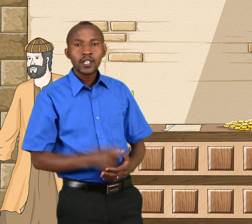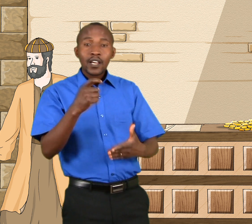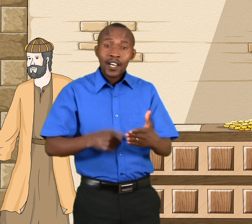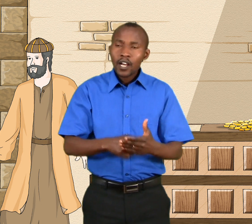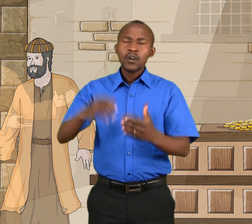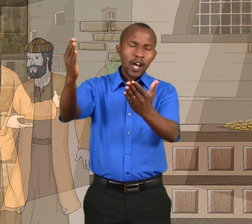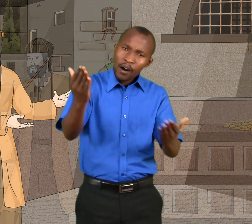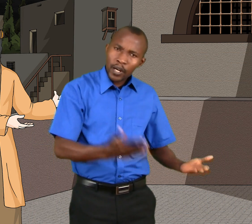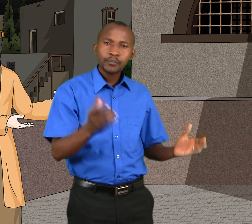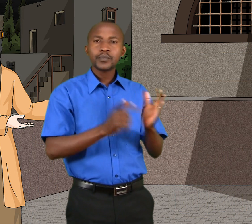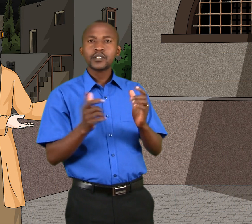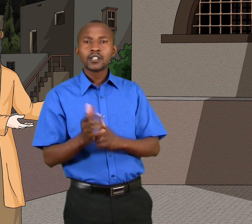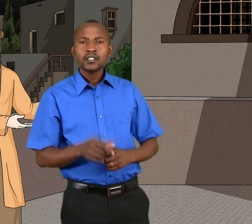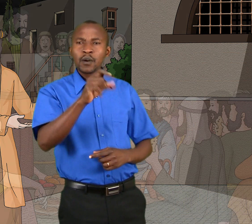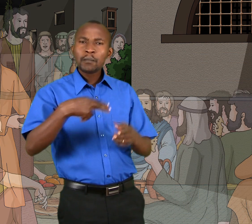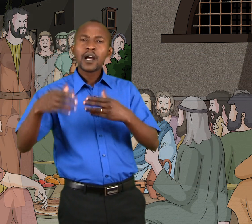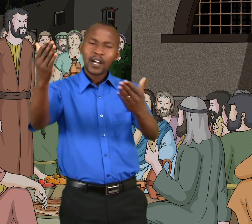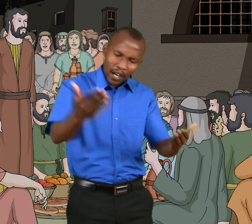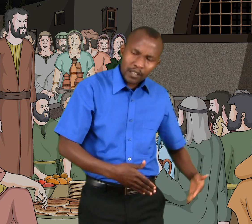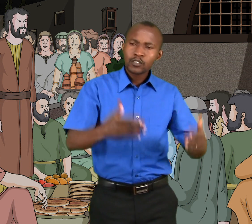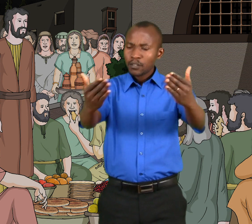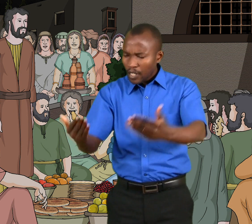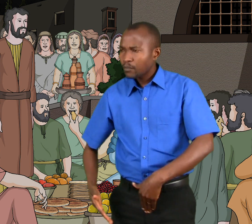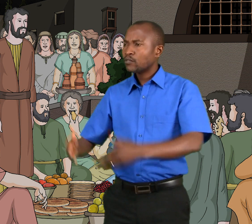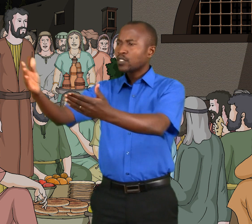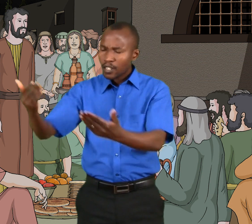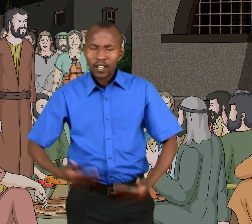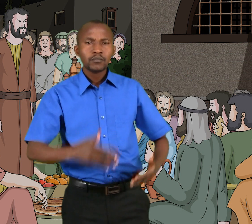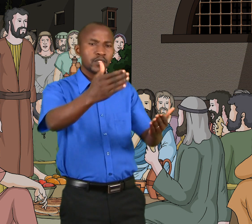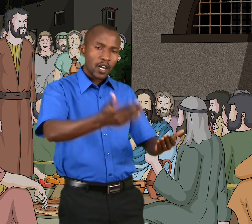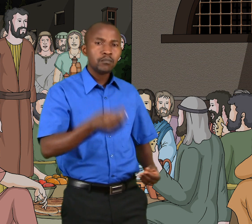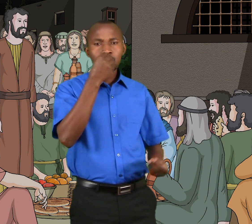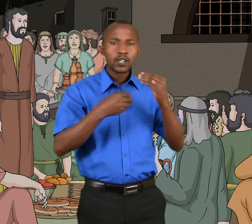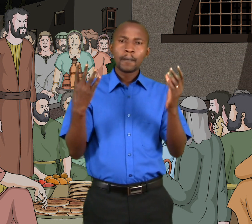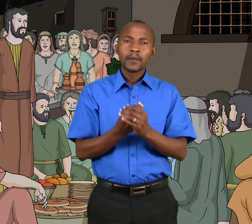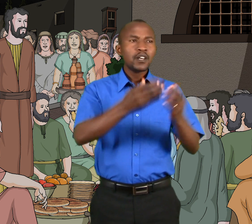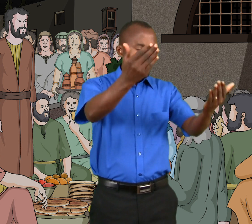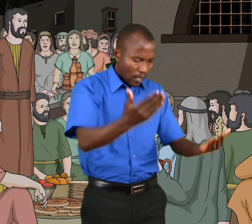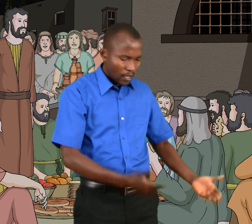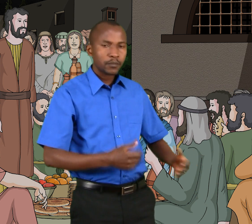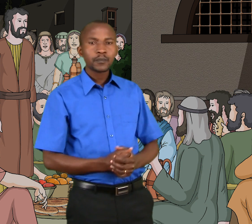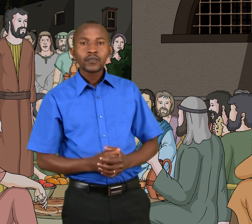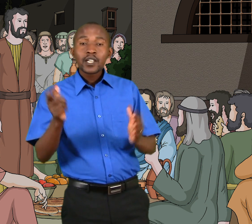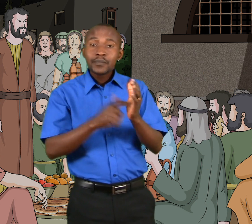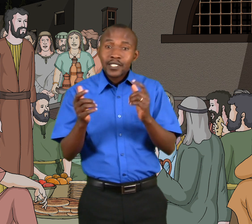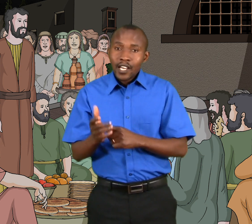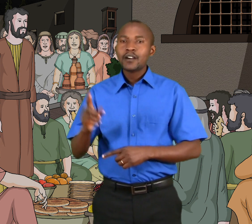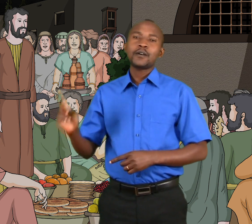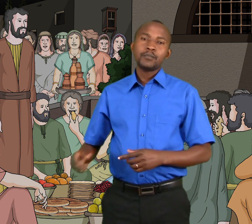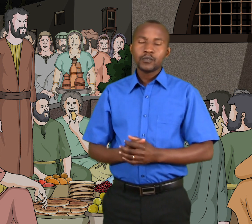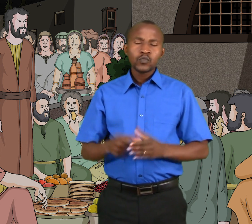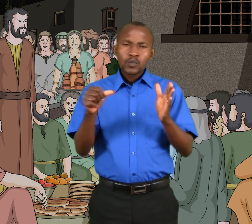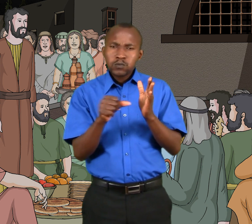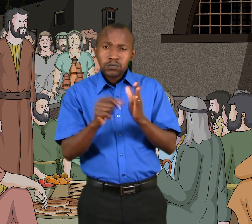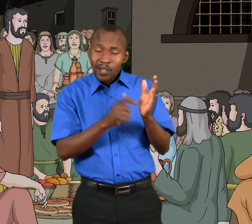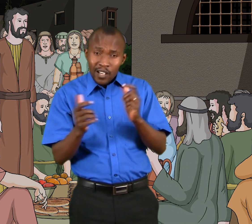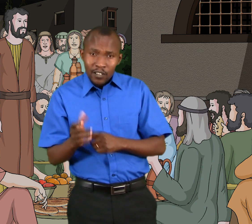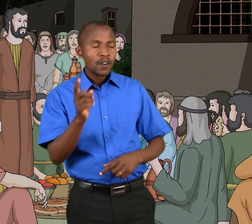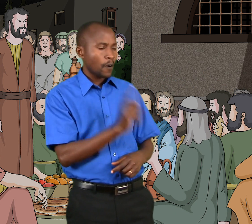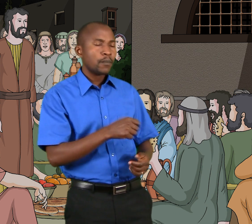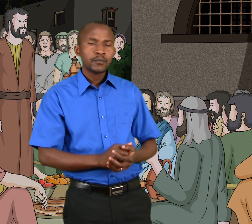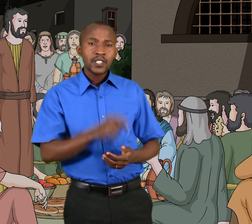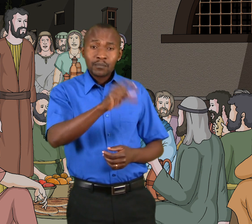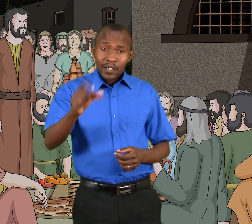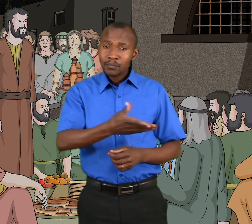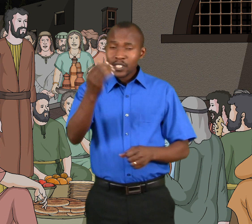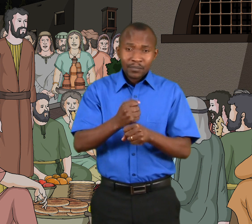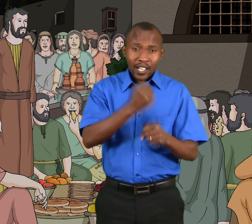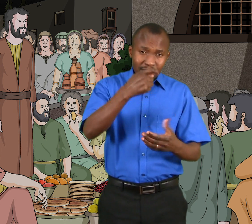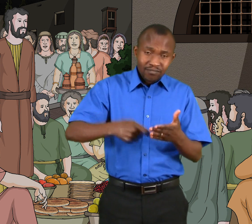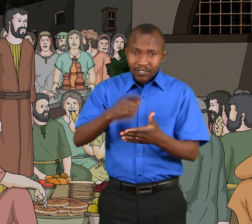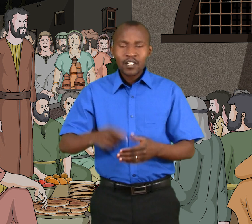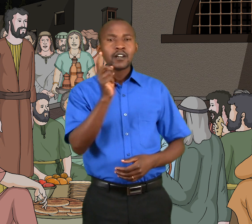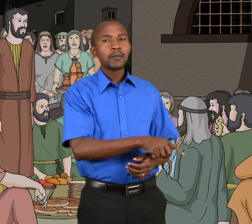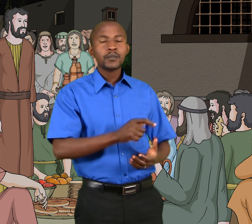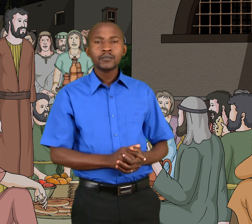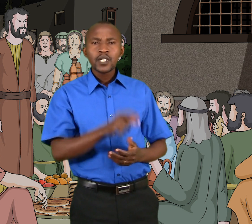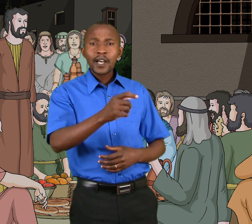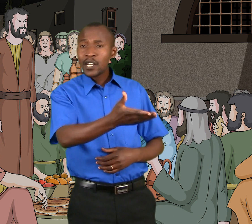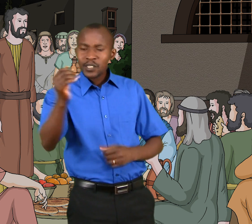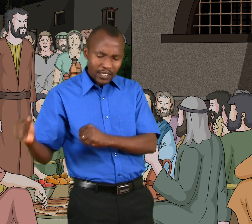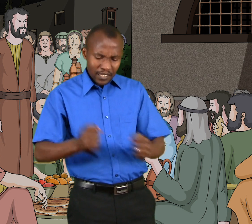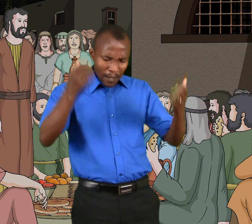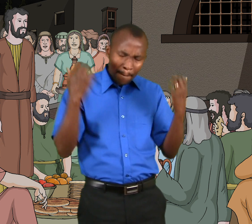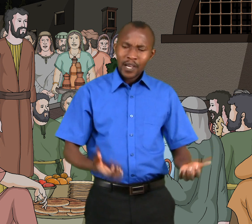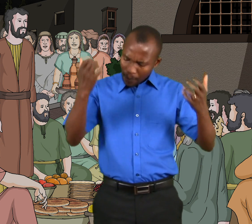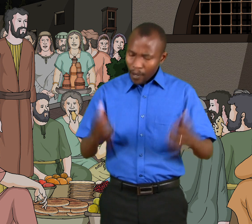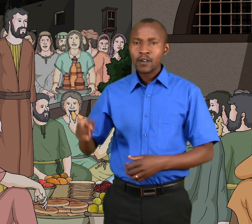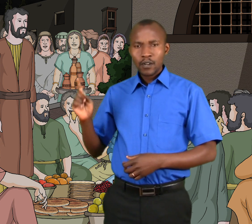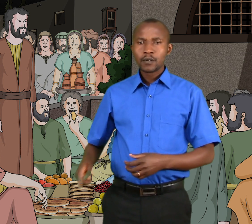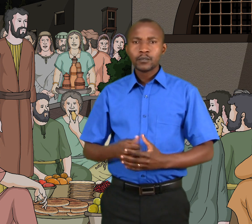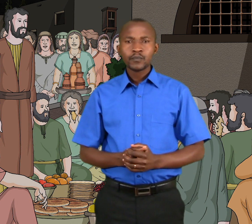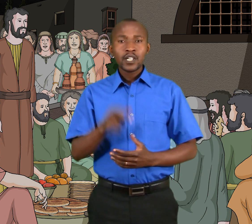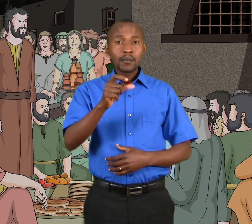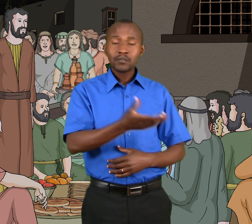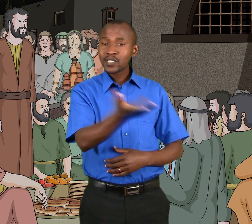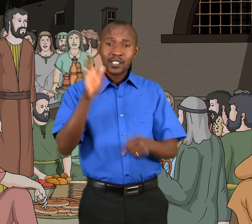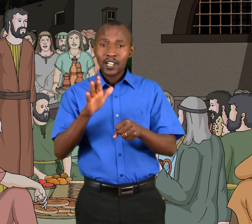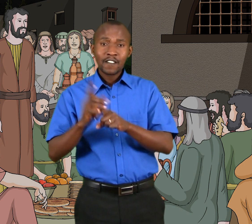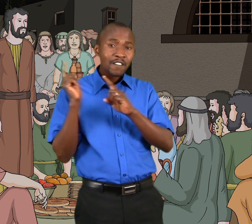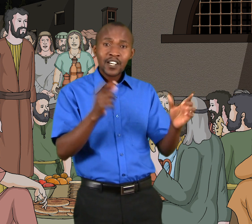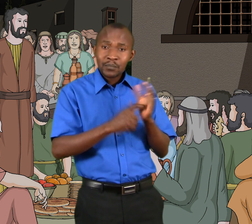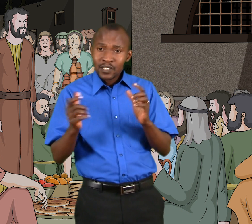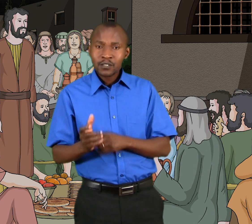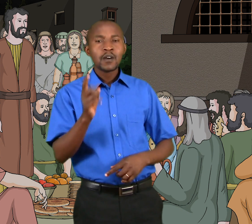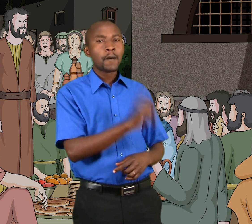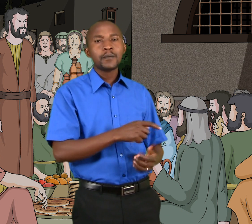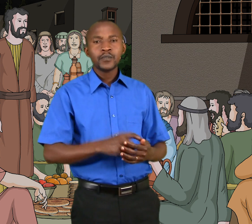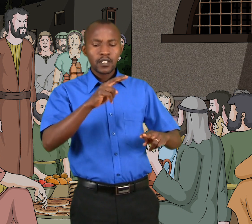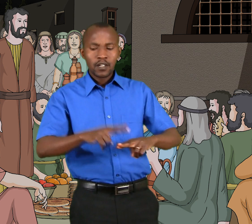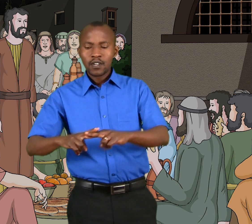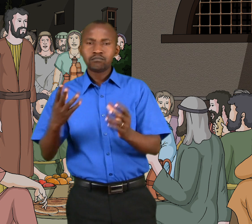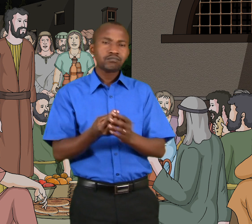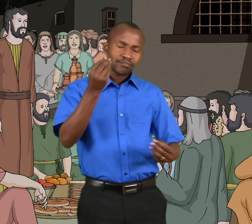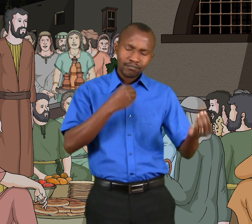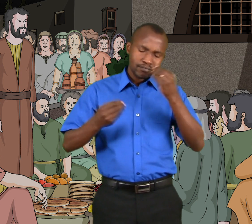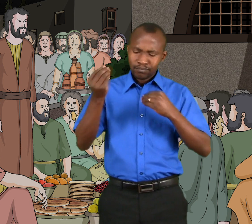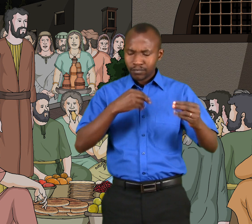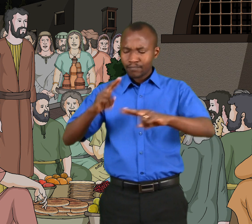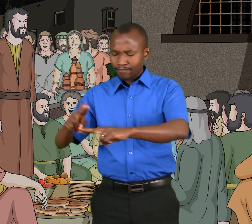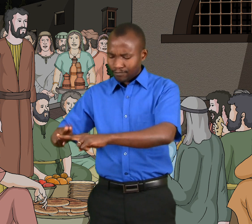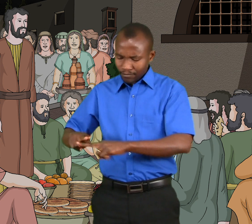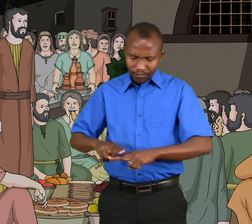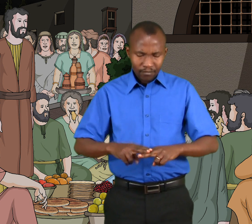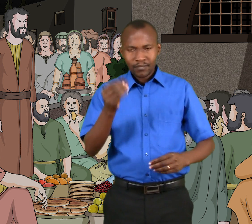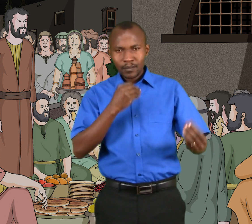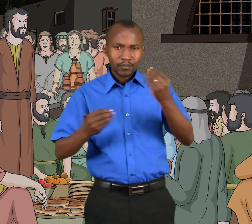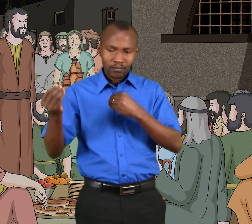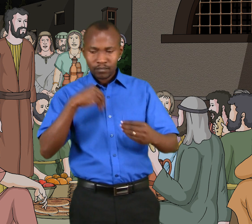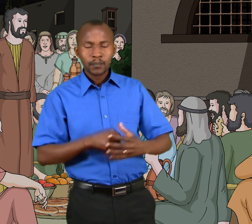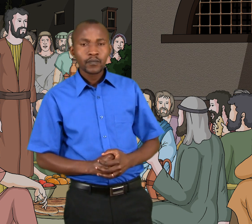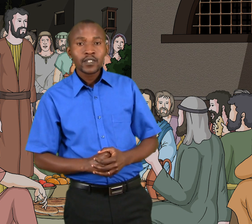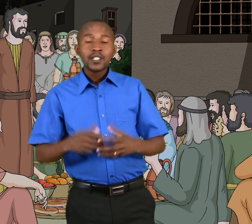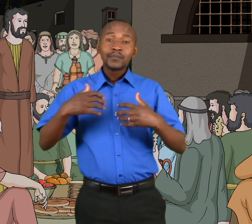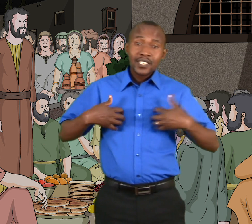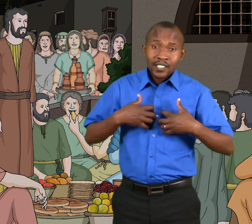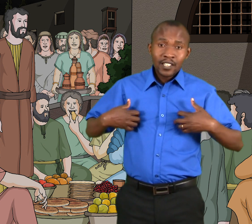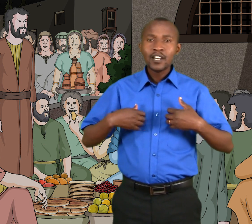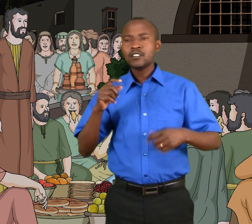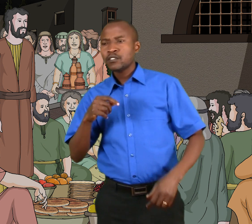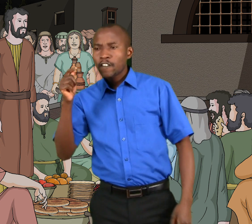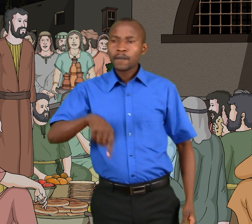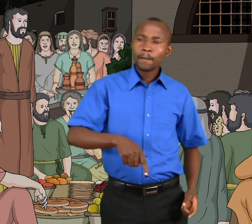While Jesus was dining at Levi’s house, many tax collectors and sinners were eating with Him and His disciples—for there were many who followed Him.